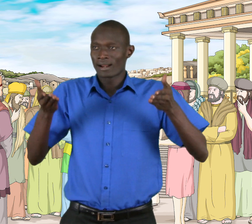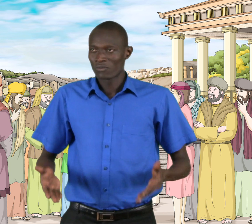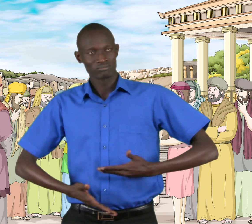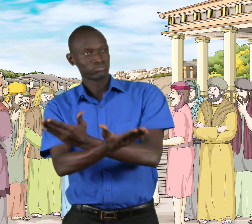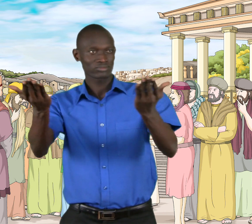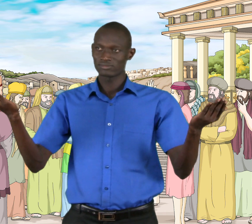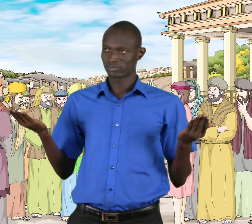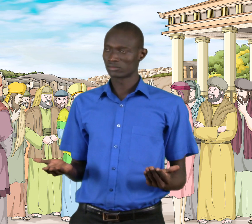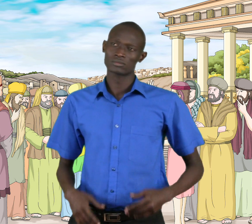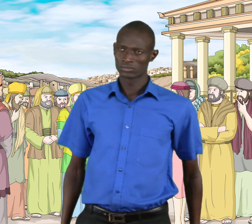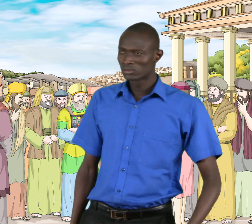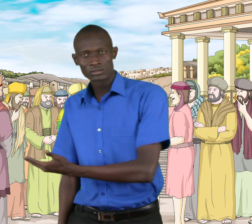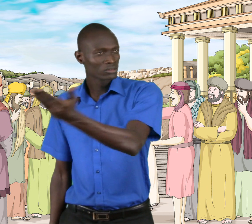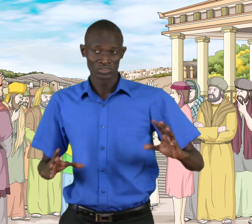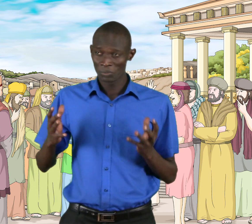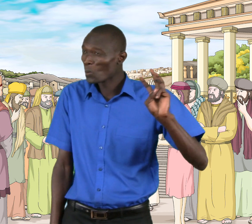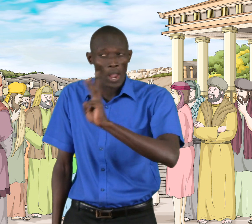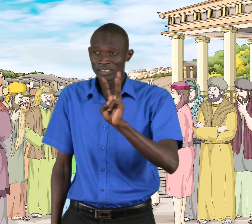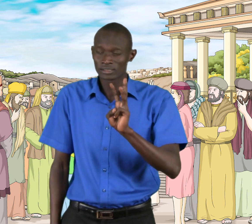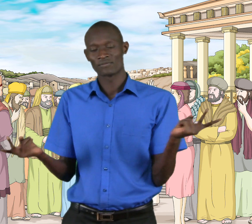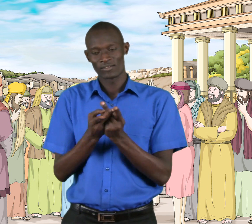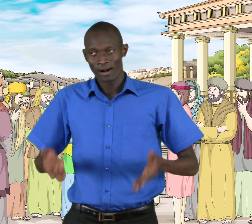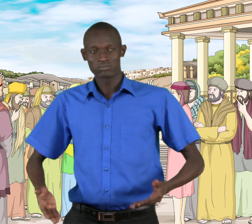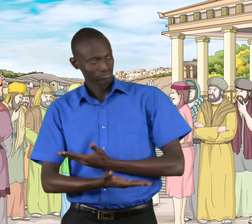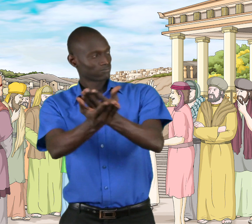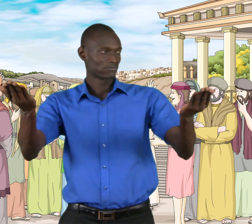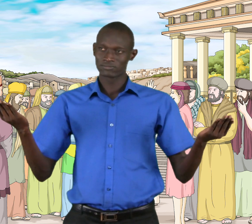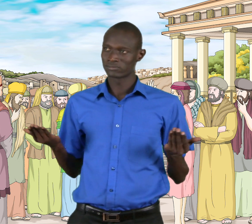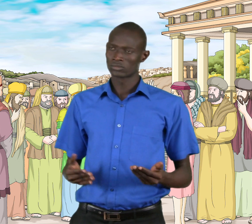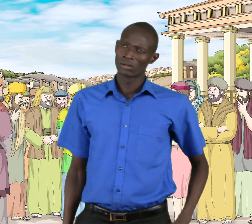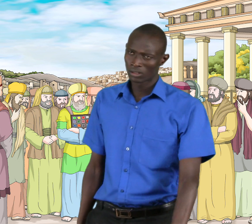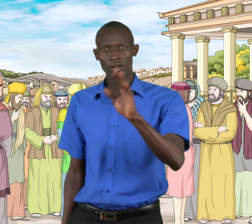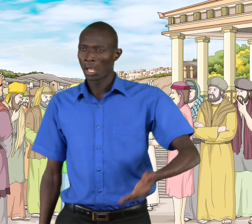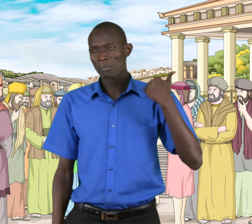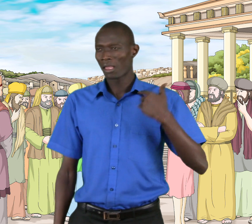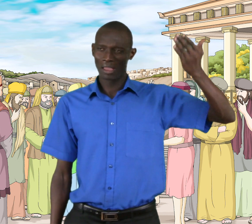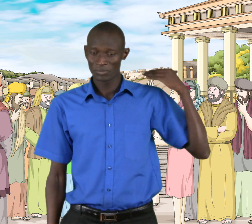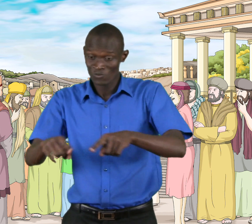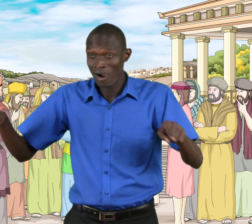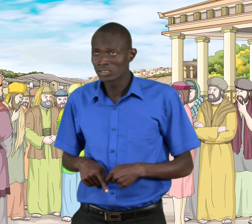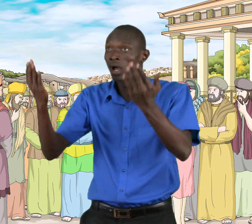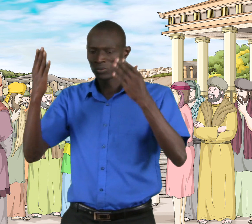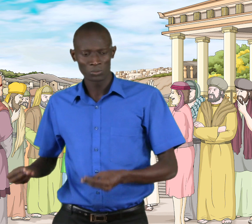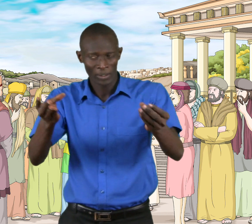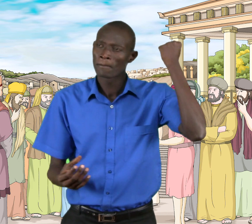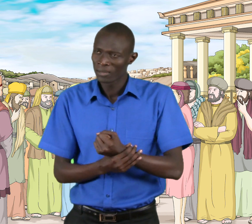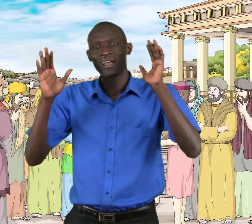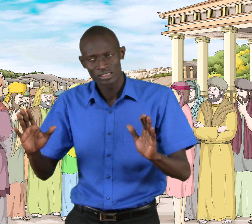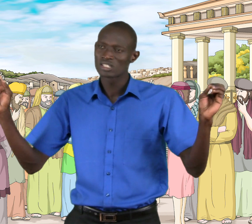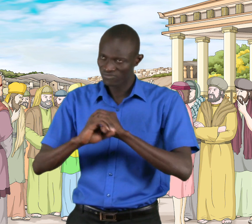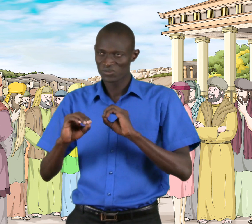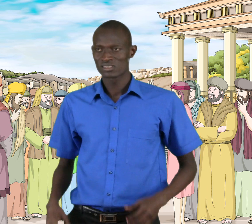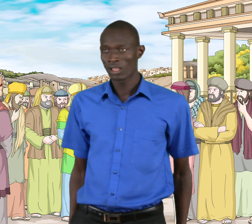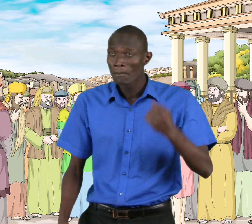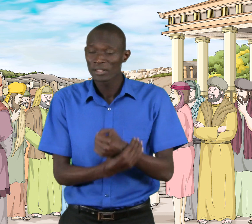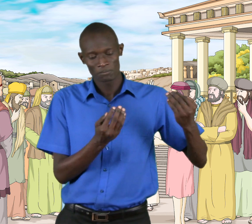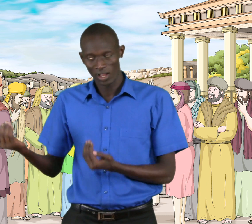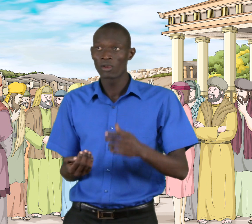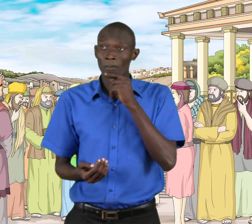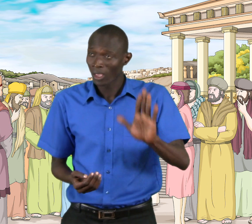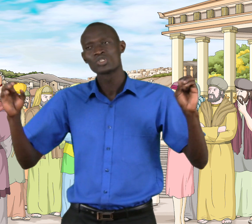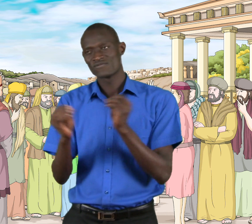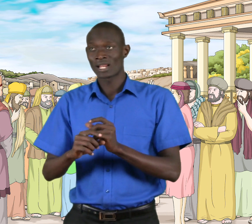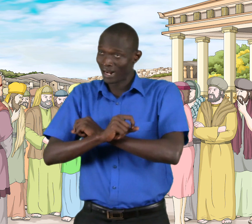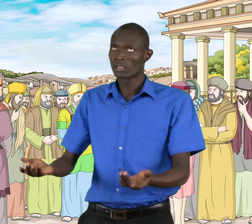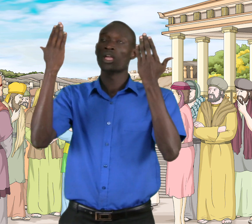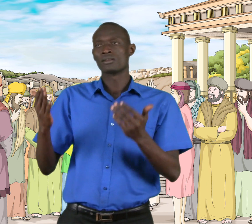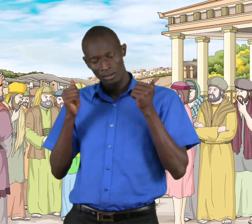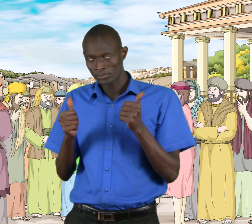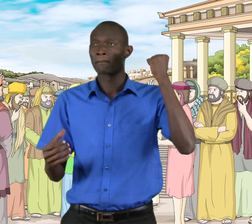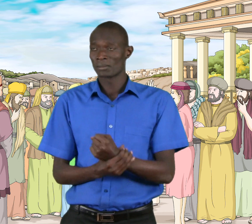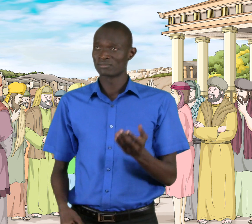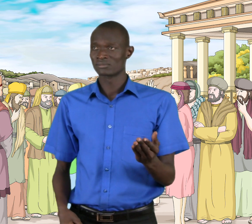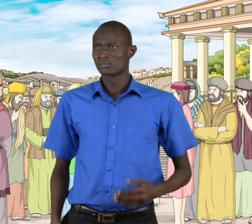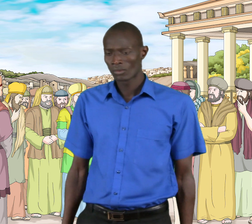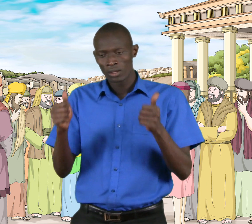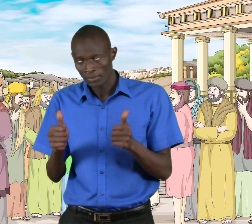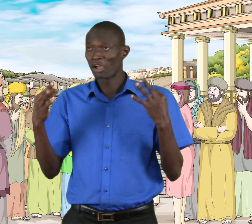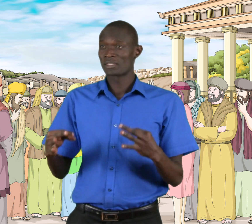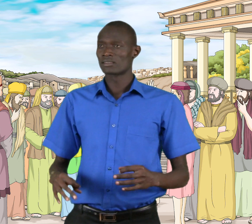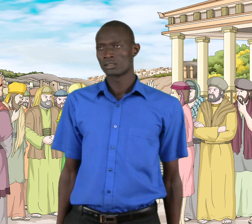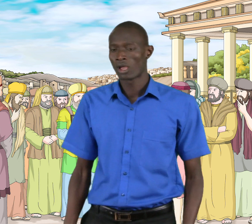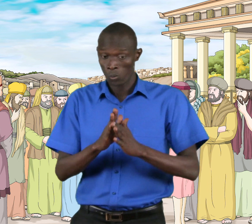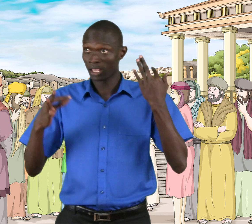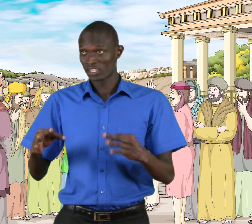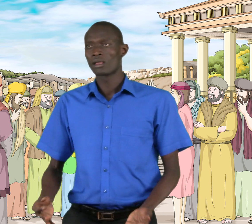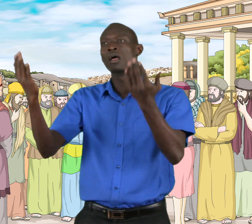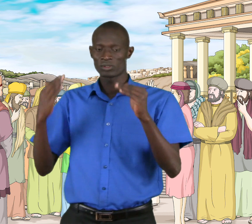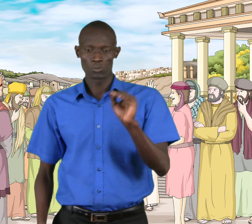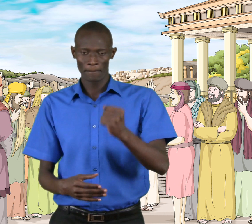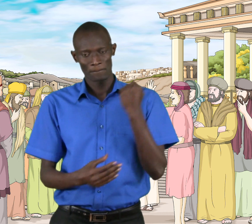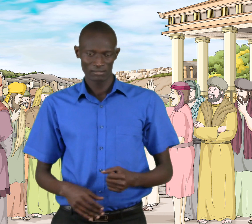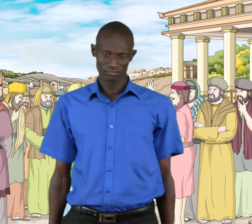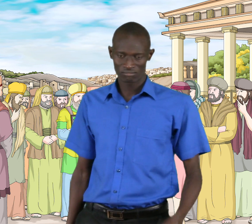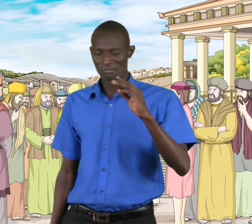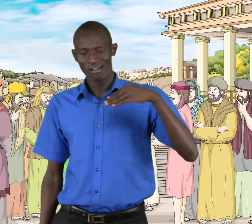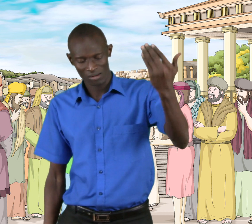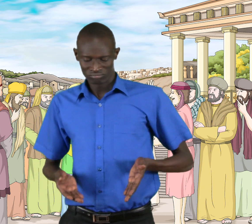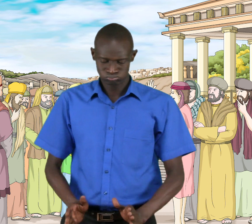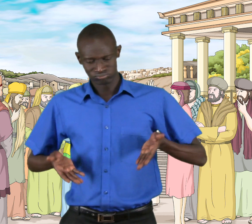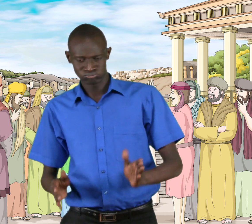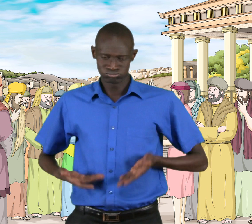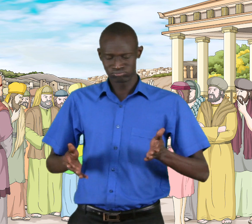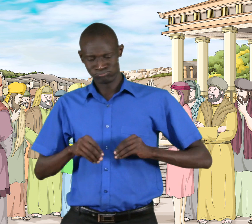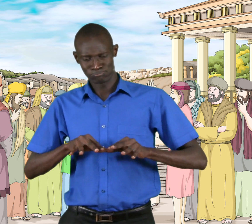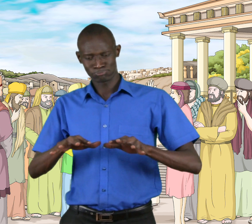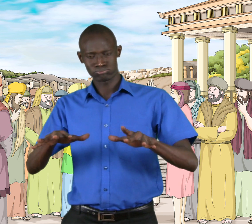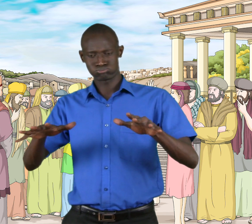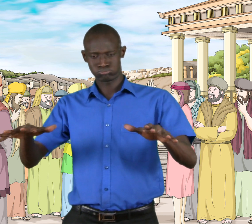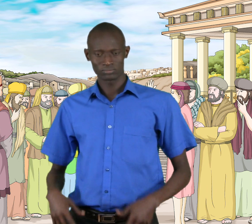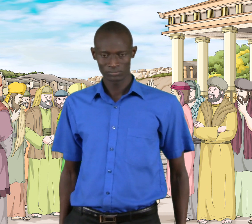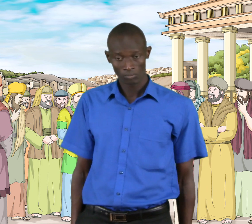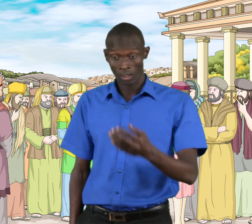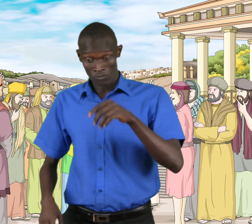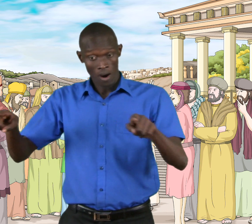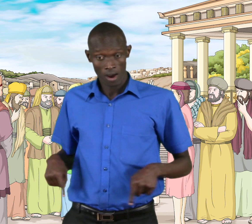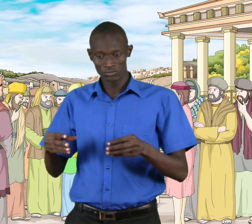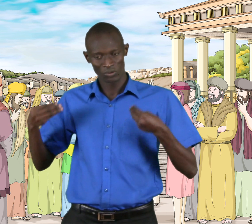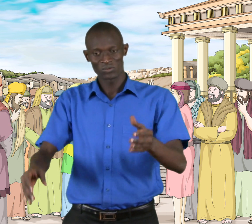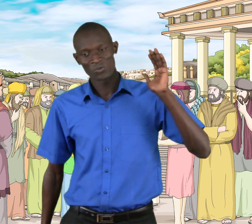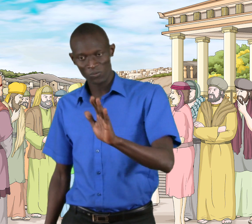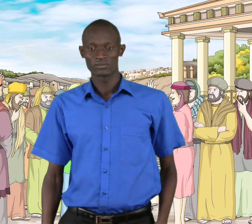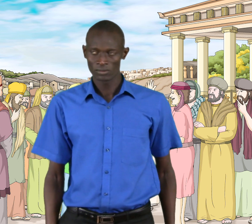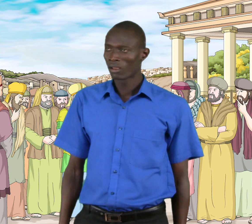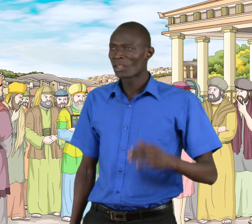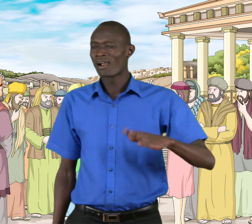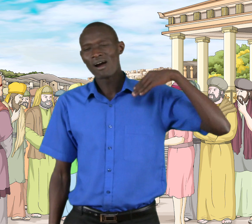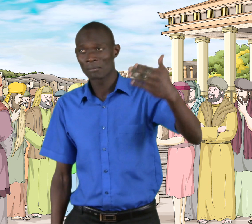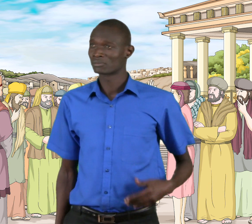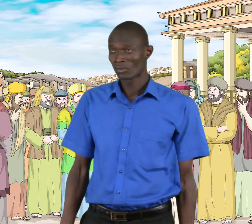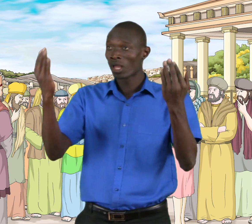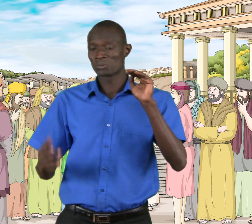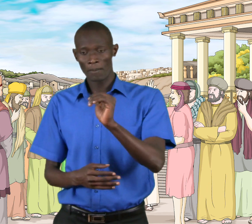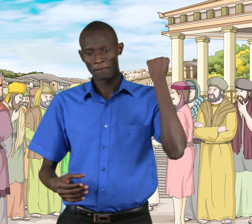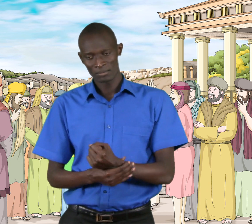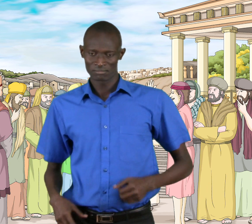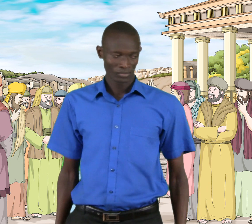He gave him no inheritance here, not even a foot of ground. But God promised to give possession of the land to Abraham and his descendants, even though he did not yet have a child.